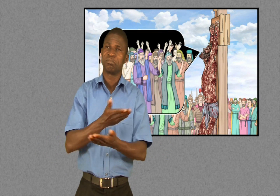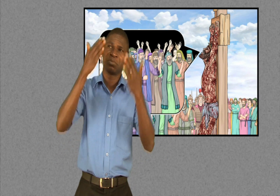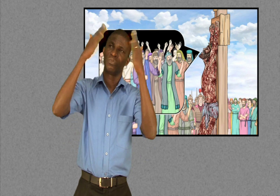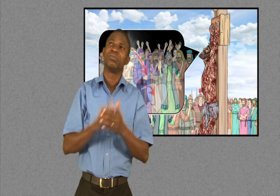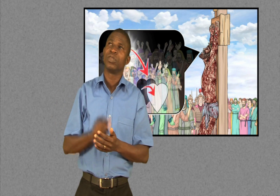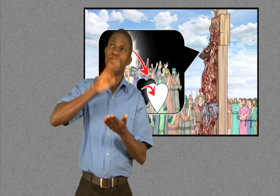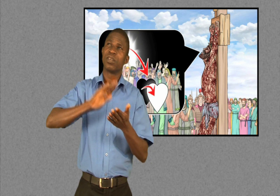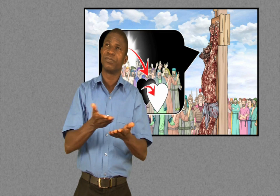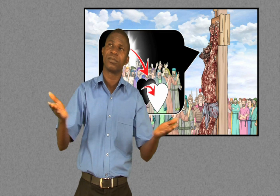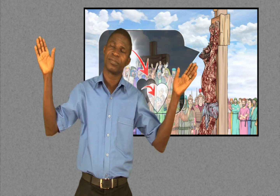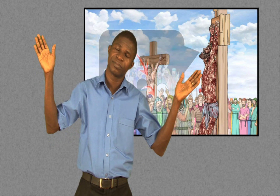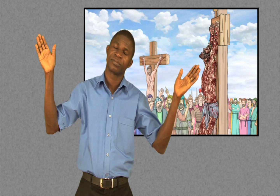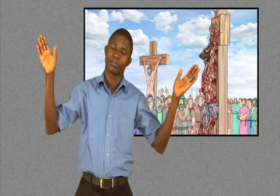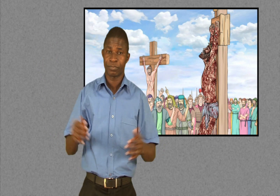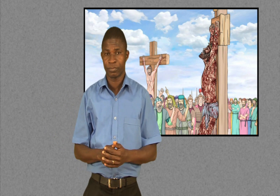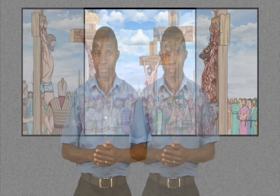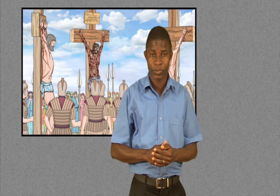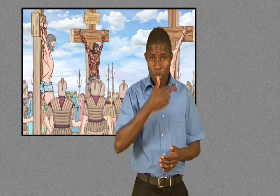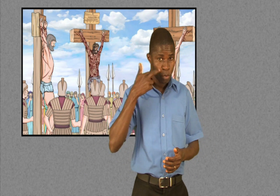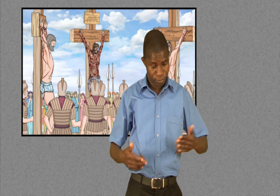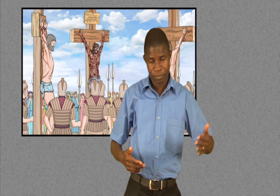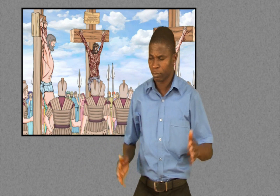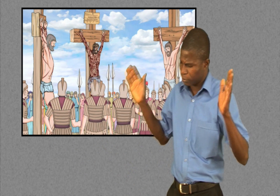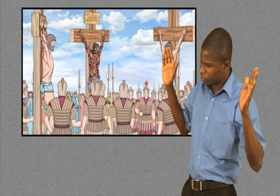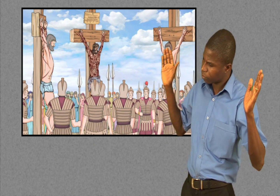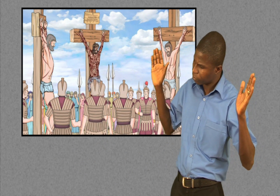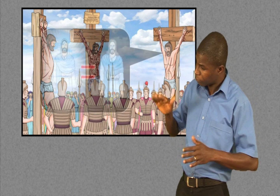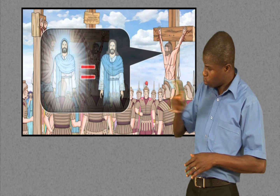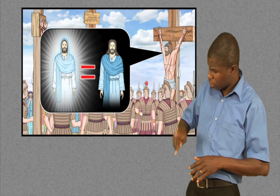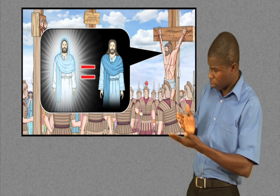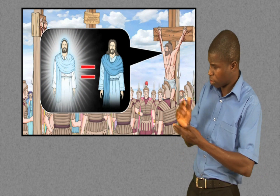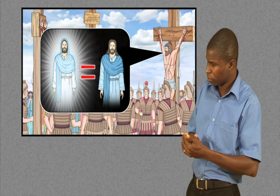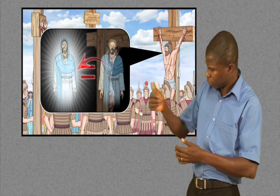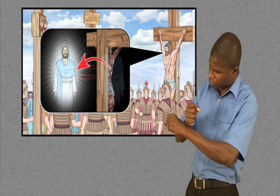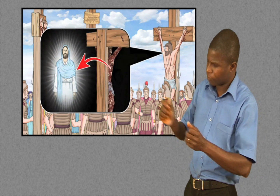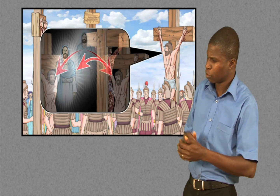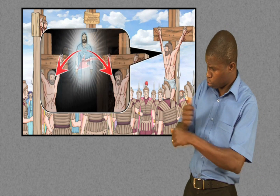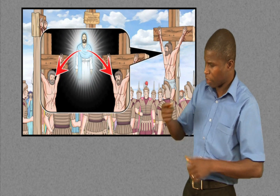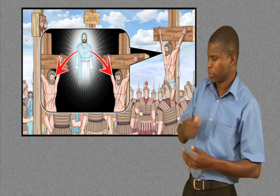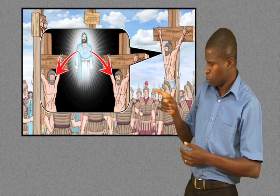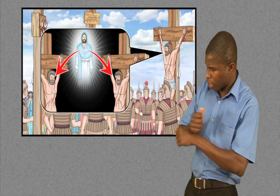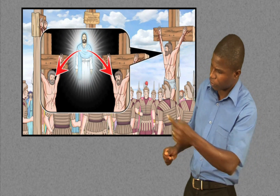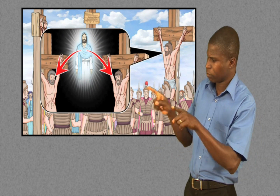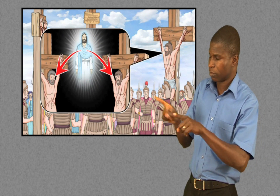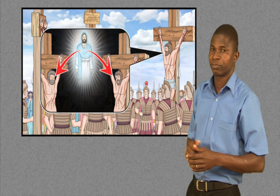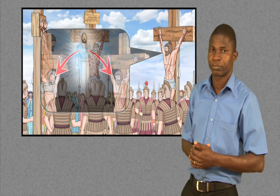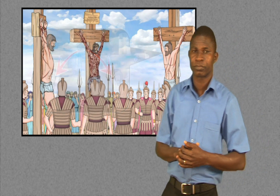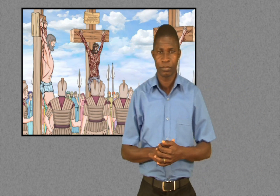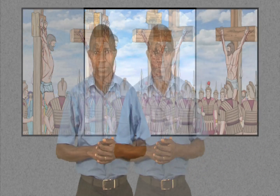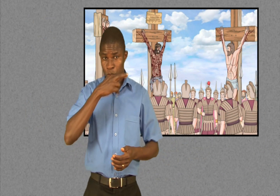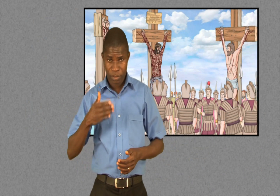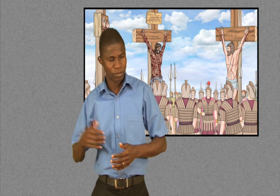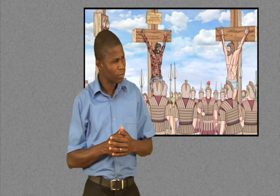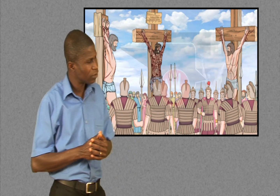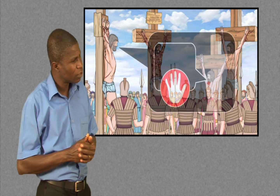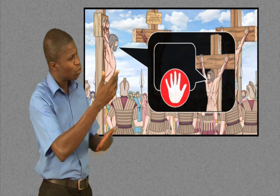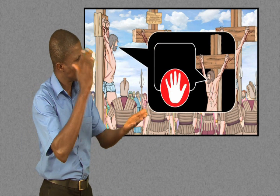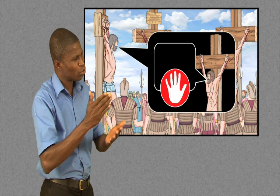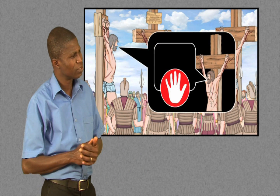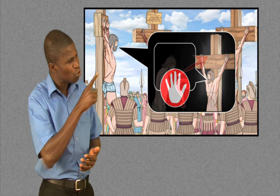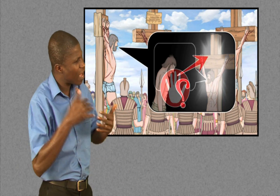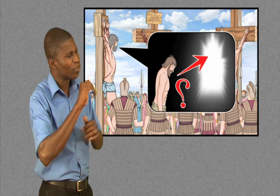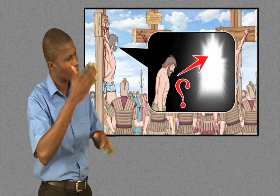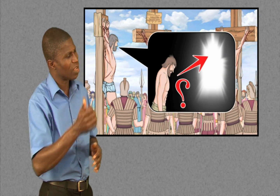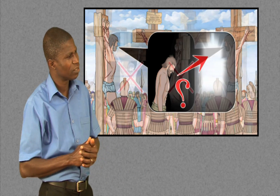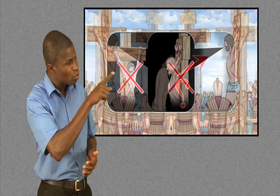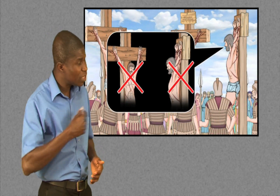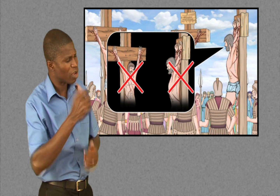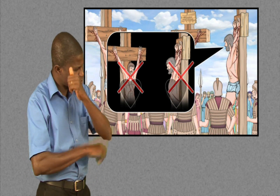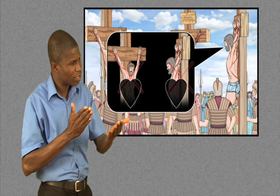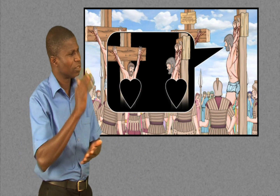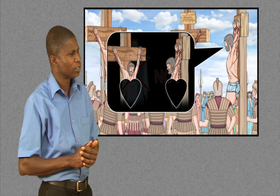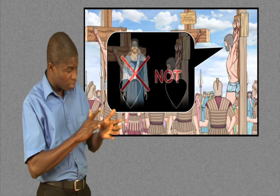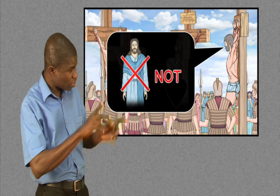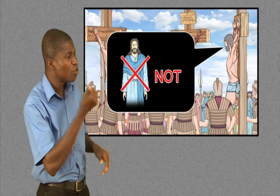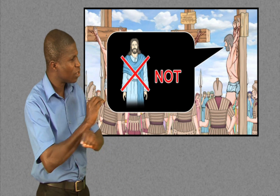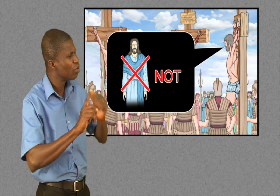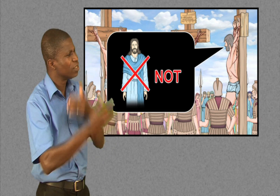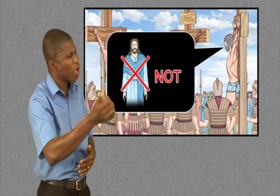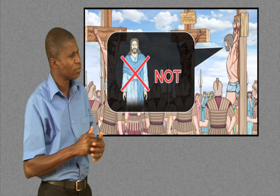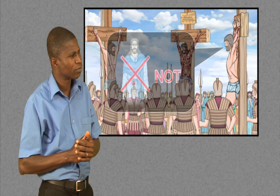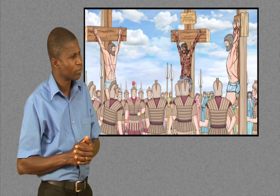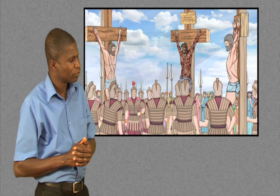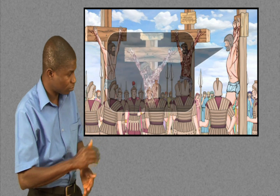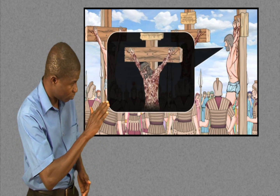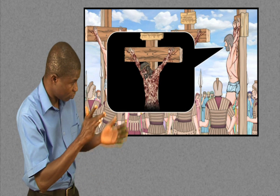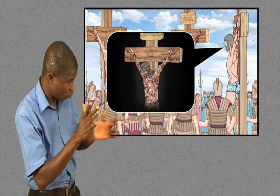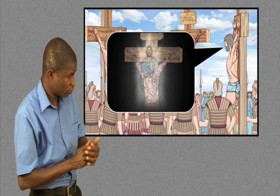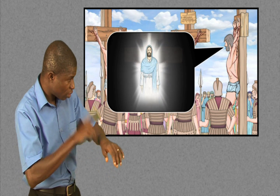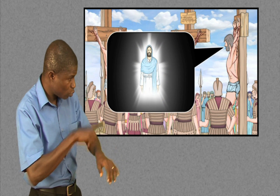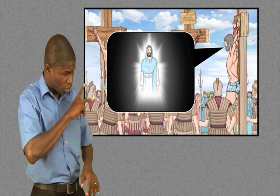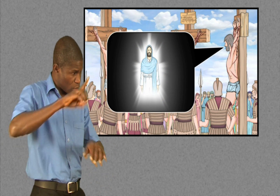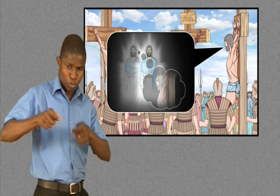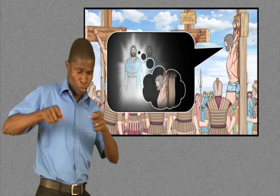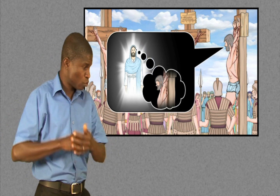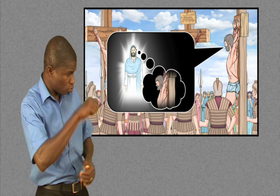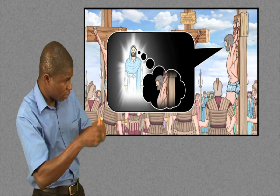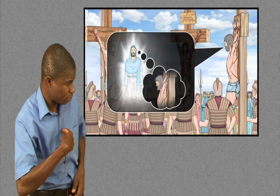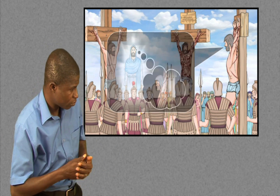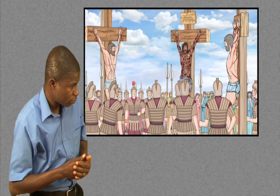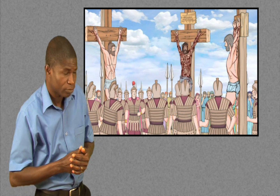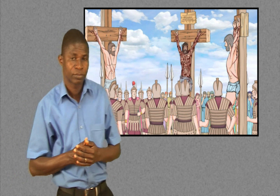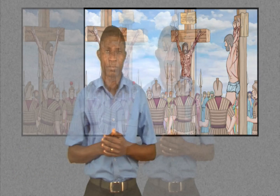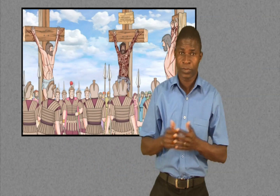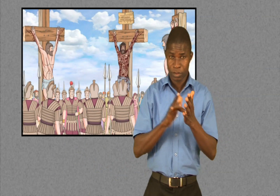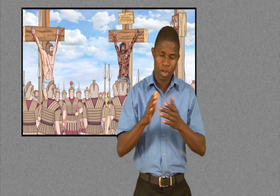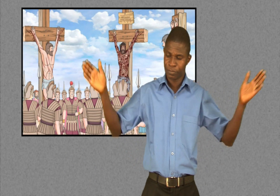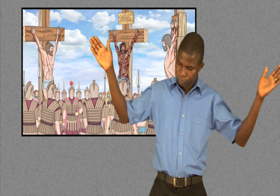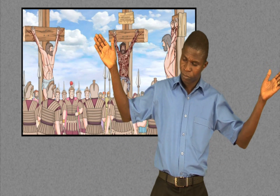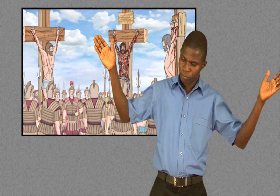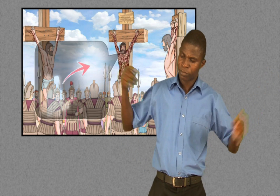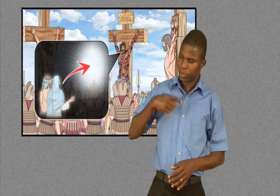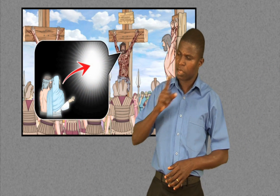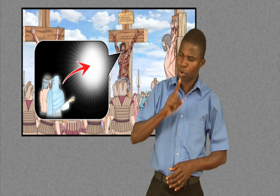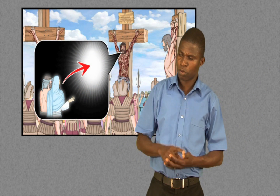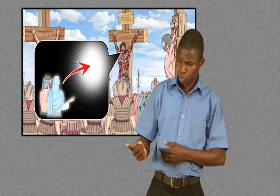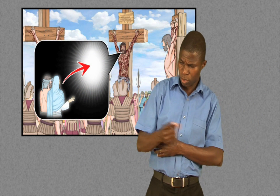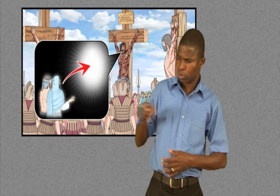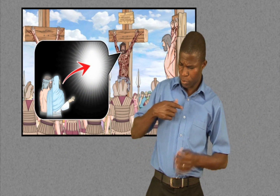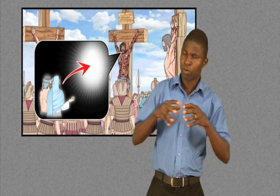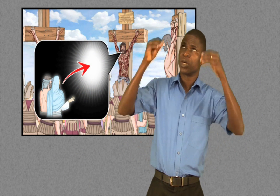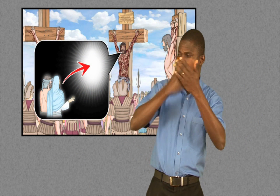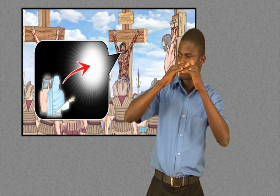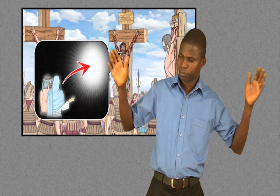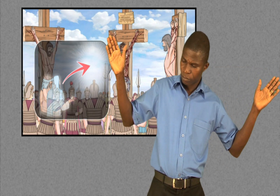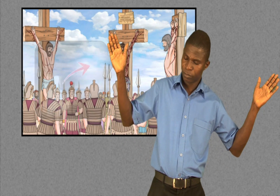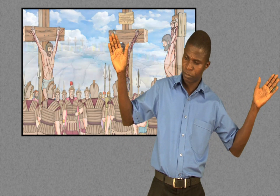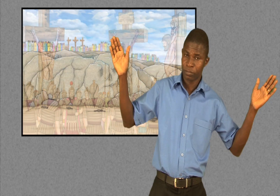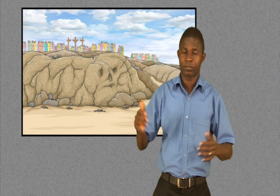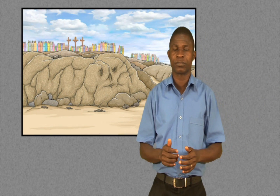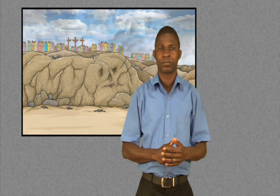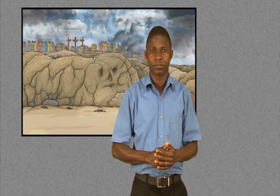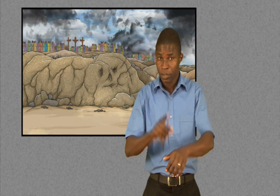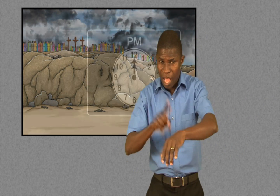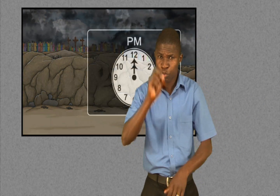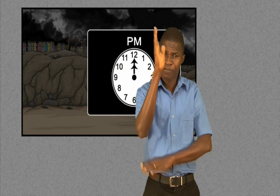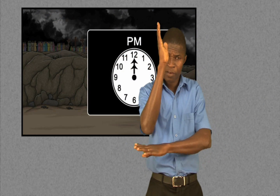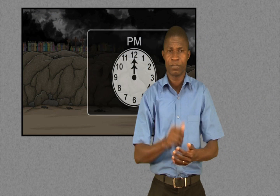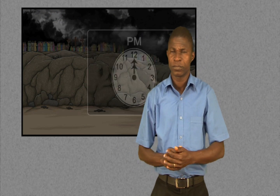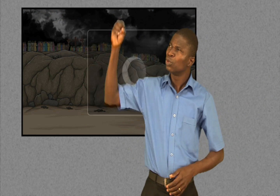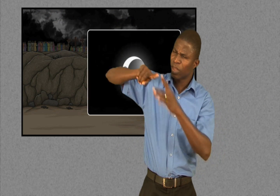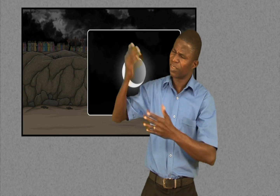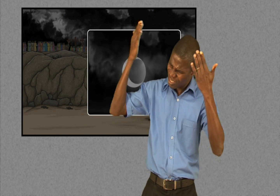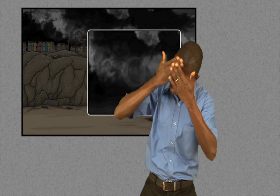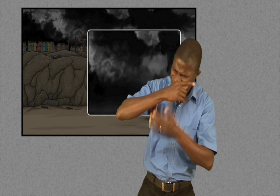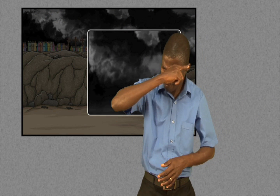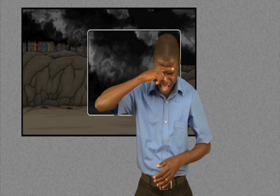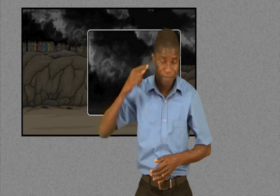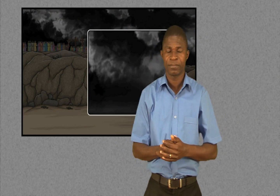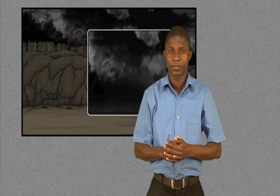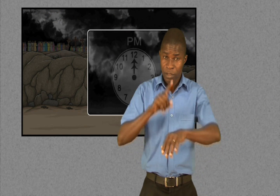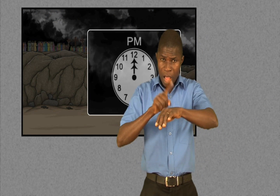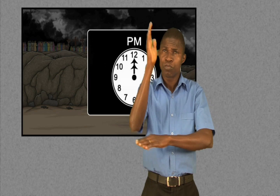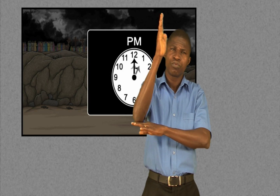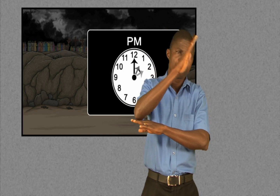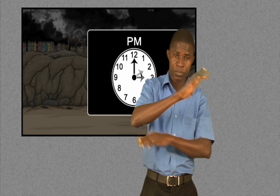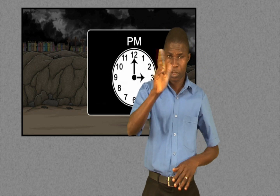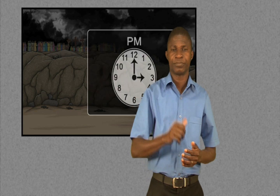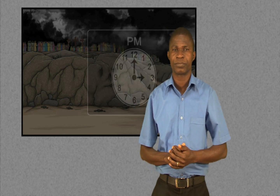For He said, ‘I am the Son of God.’” From the sixth hour until the ninth hour darkness came over all the land.